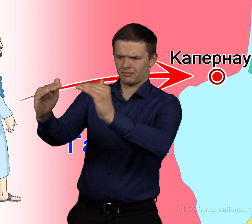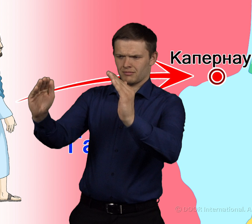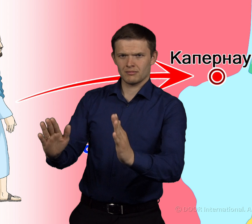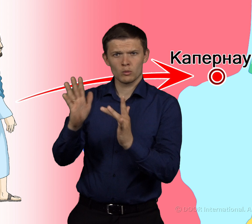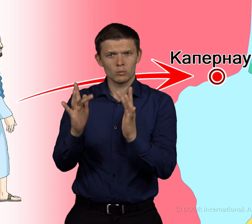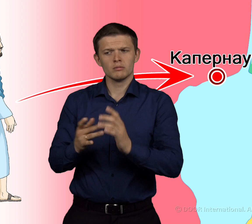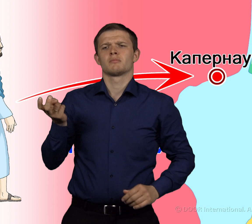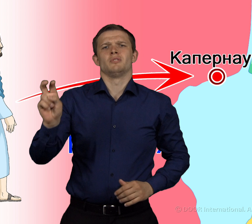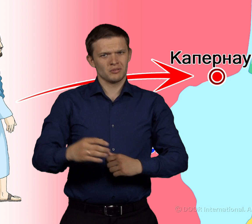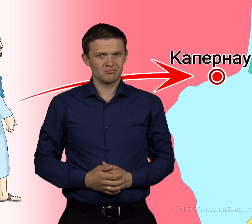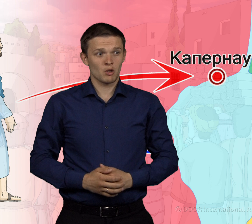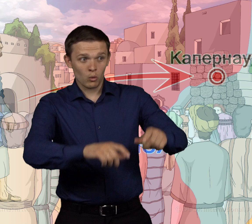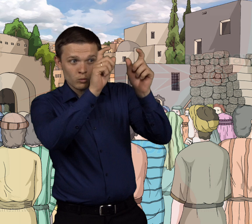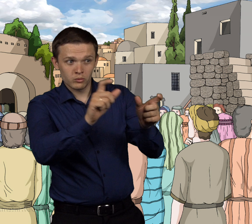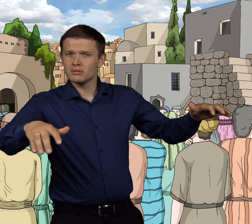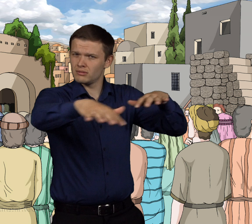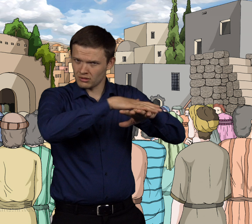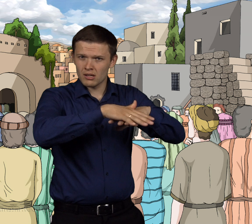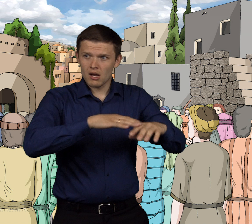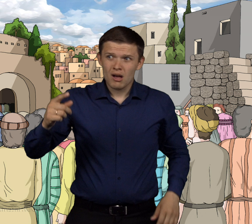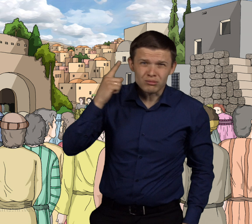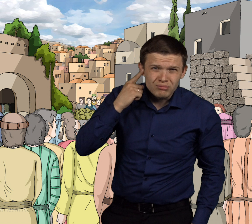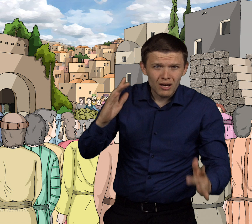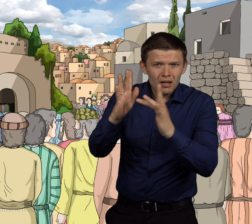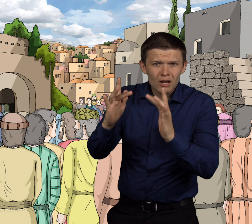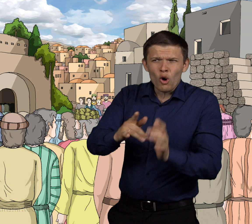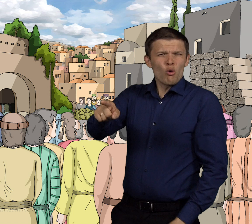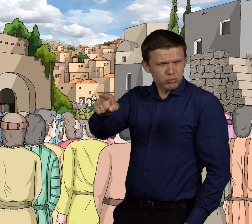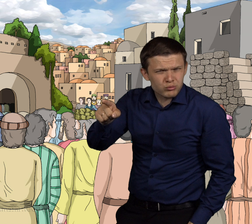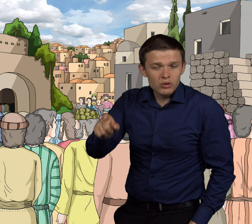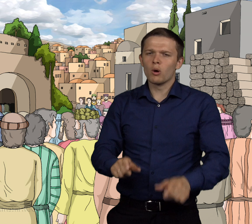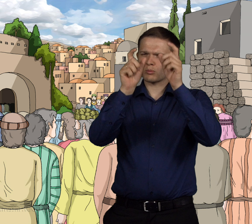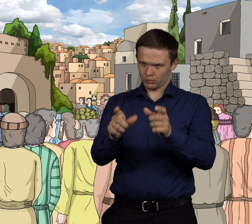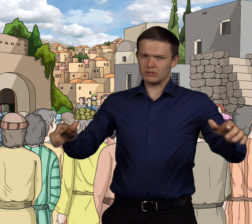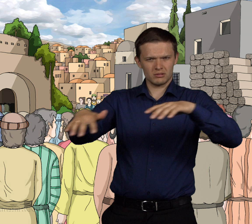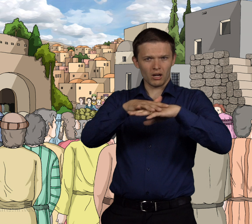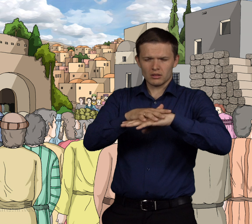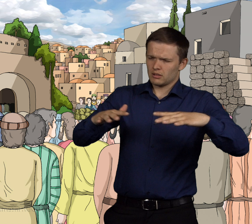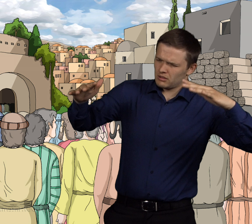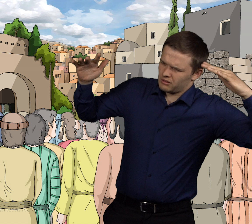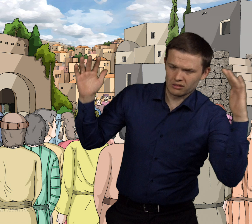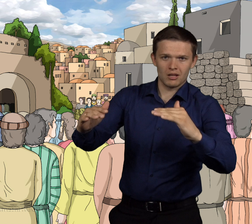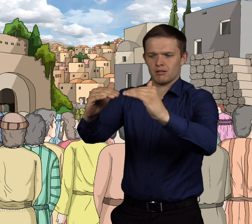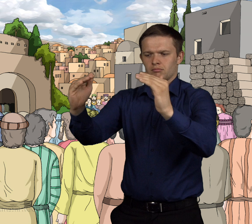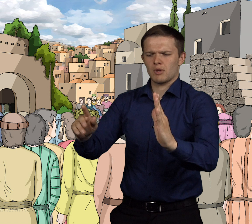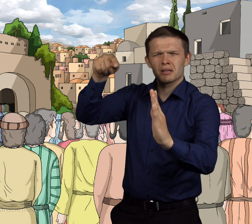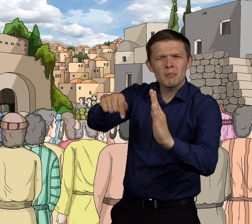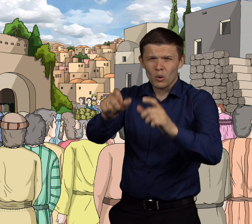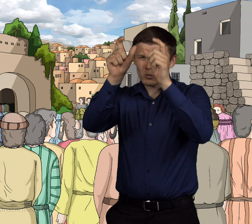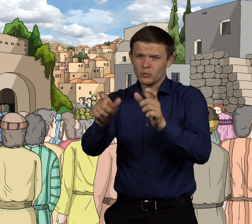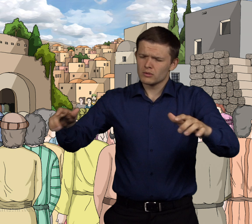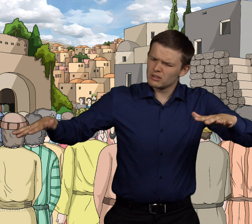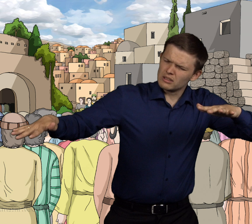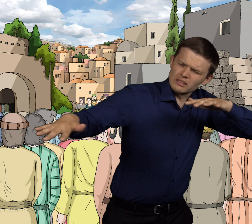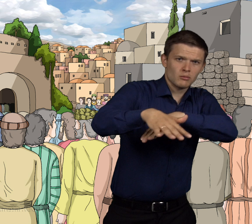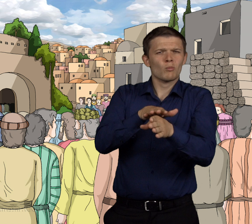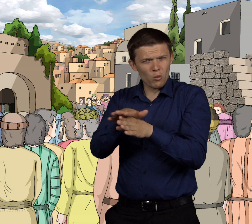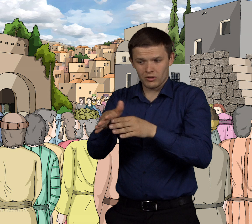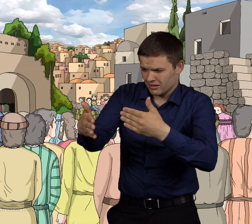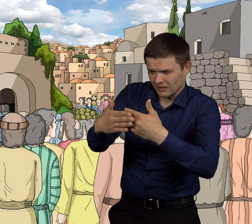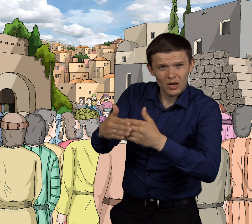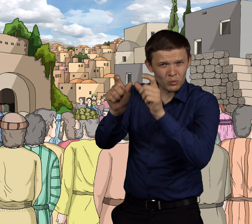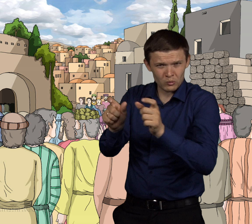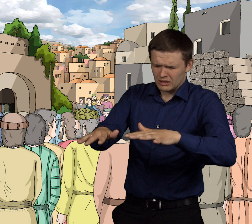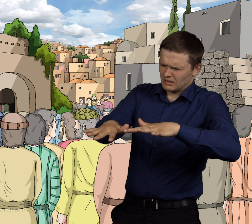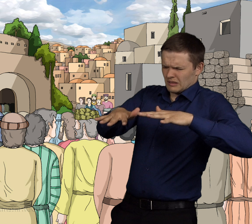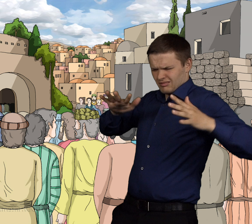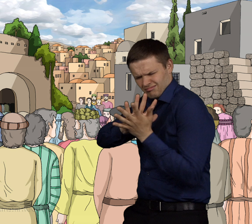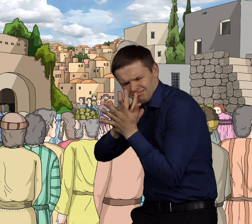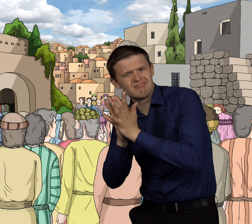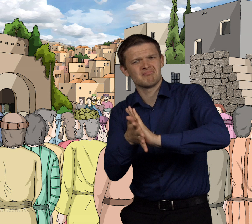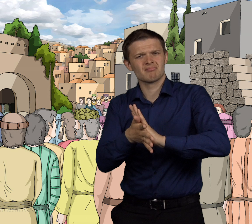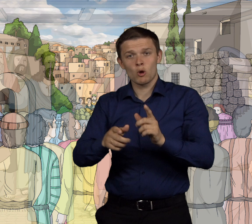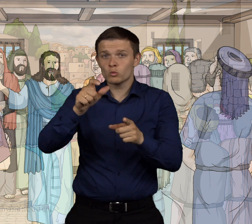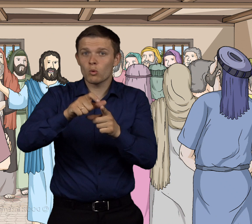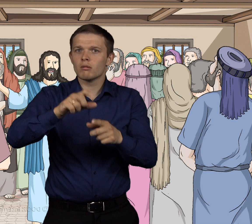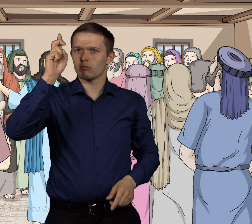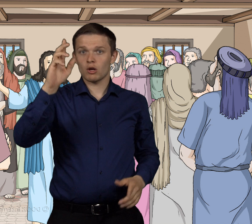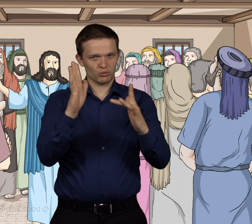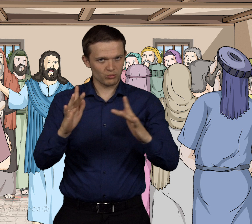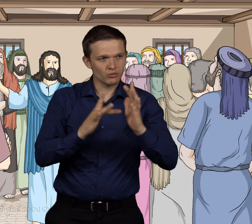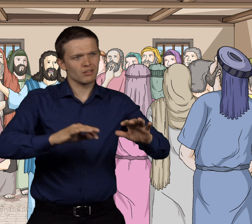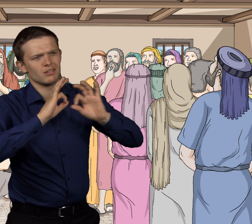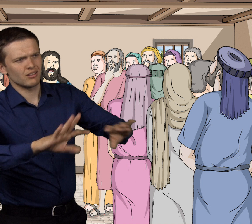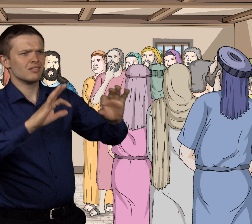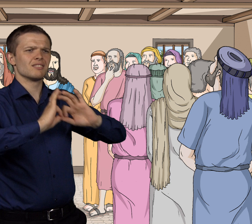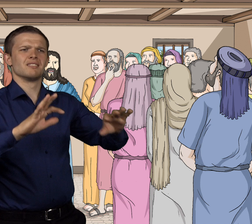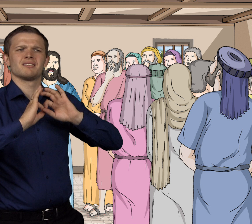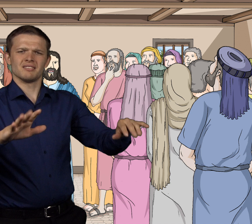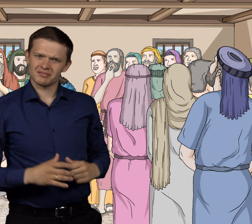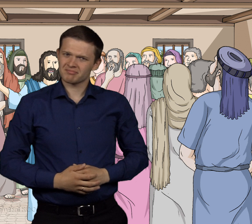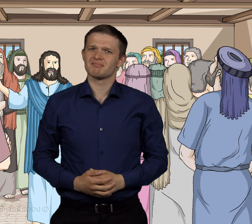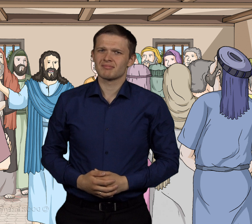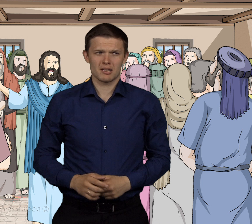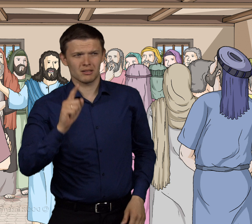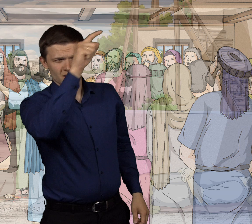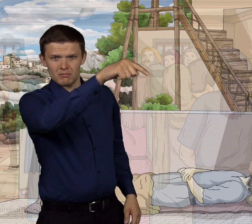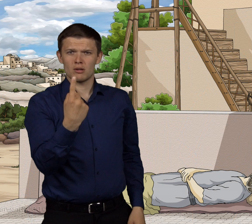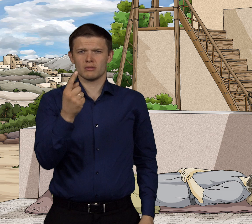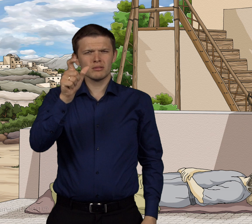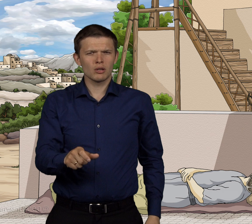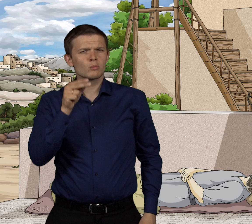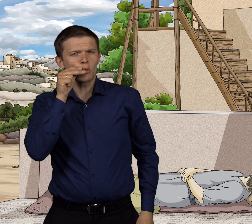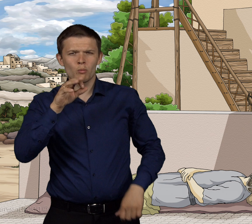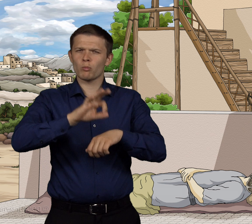And when the people heard that He was home, they gathered in such large numbers that there was no more room, not even outside the door, as Jesus spoke the word to them.